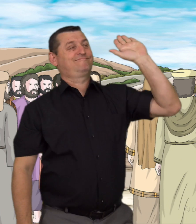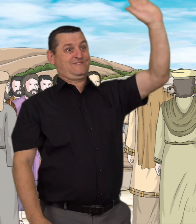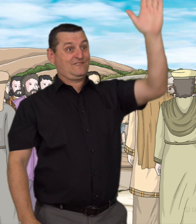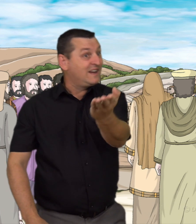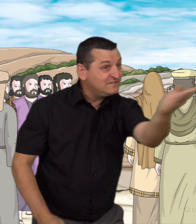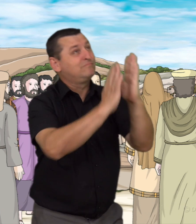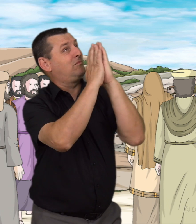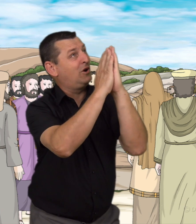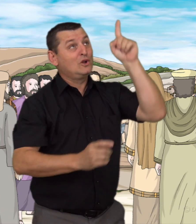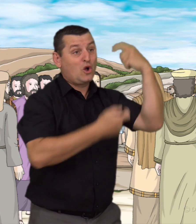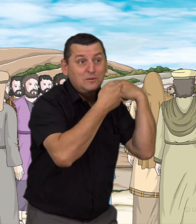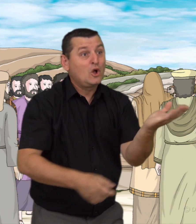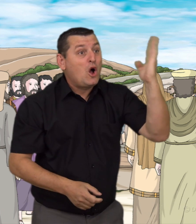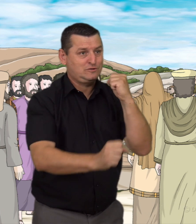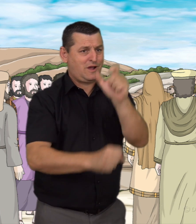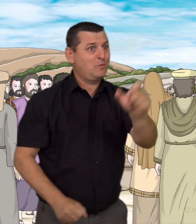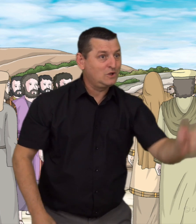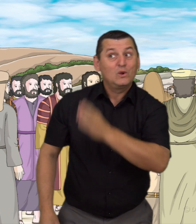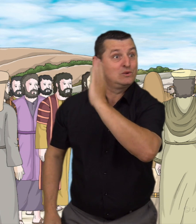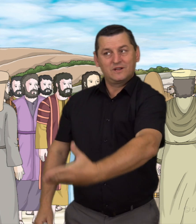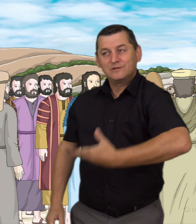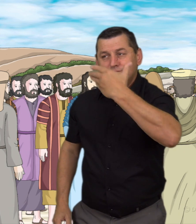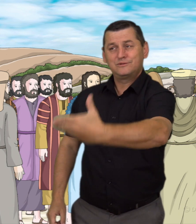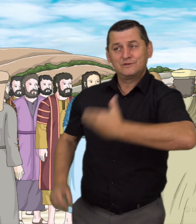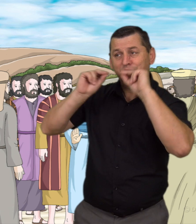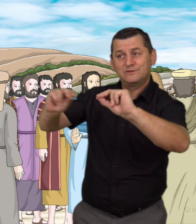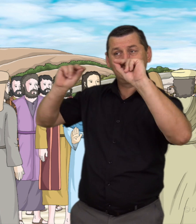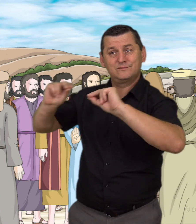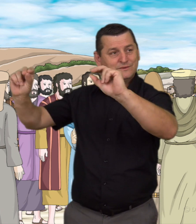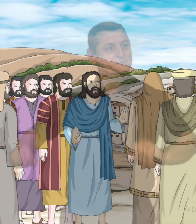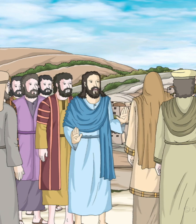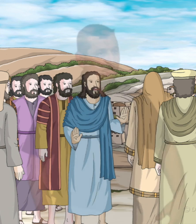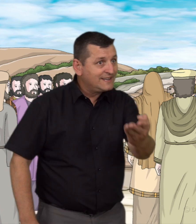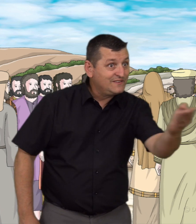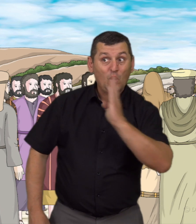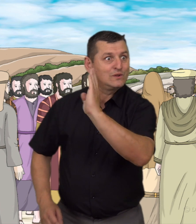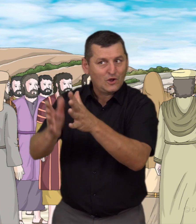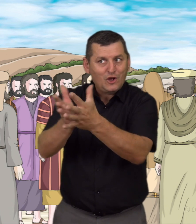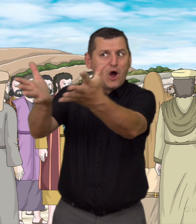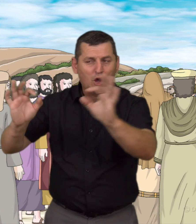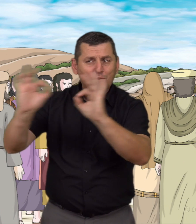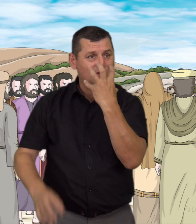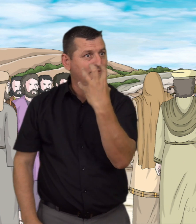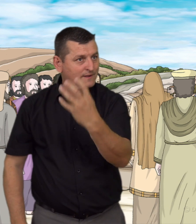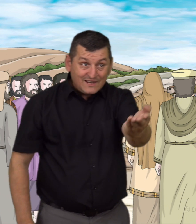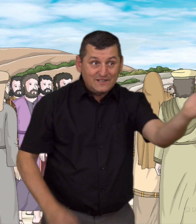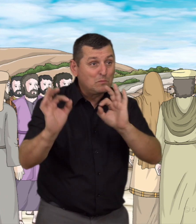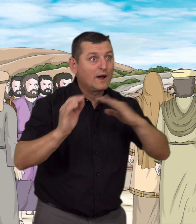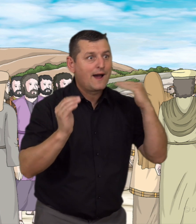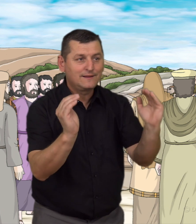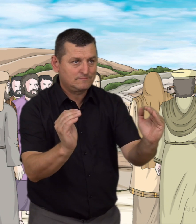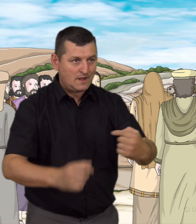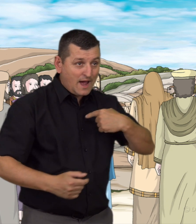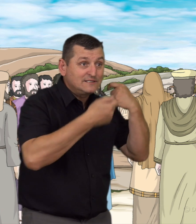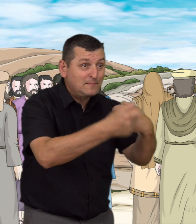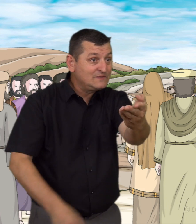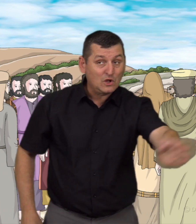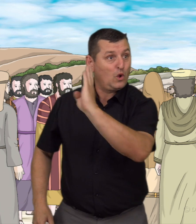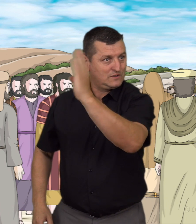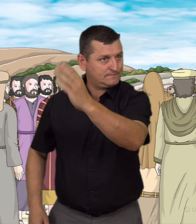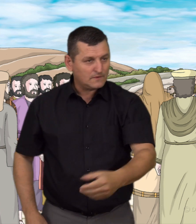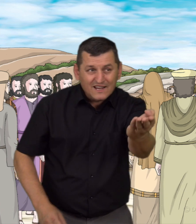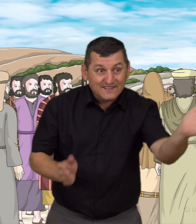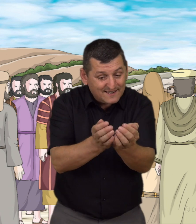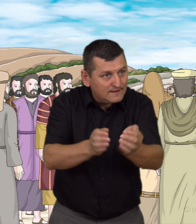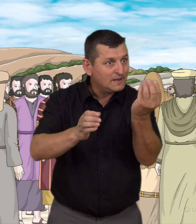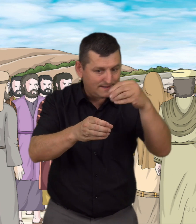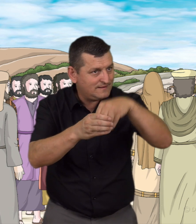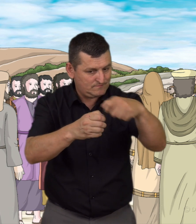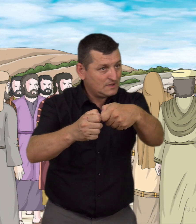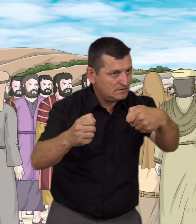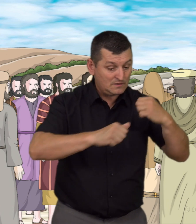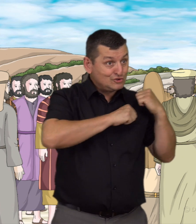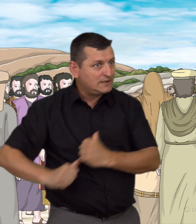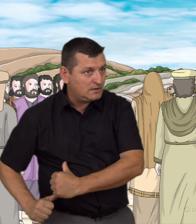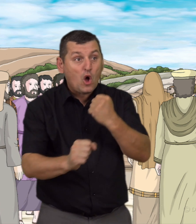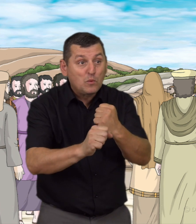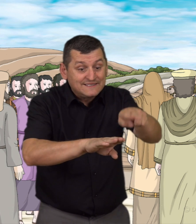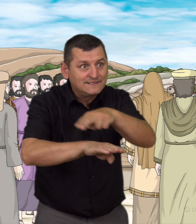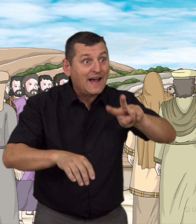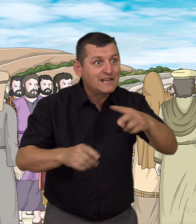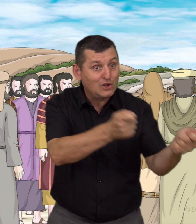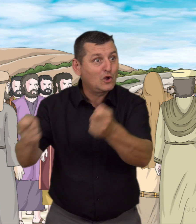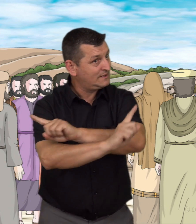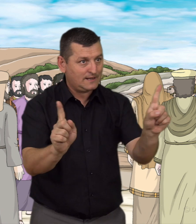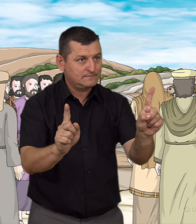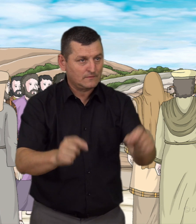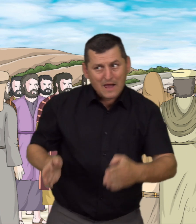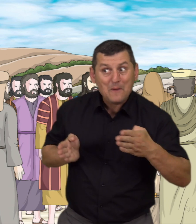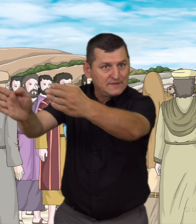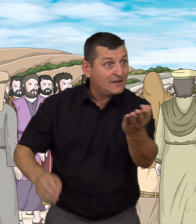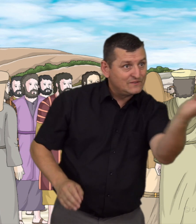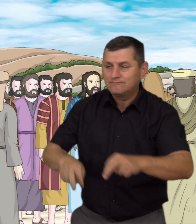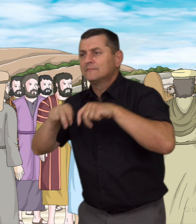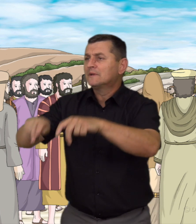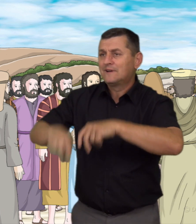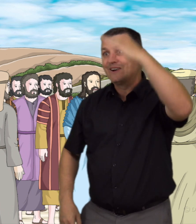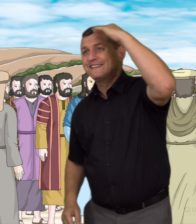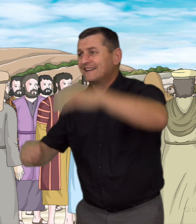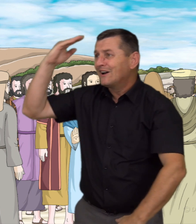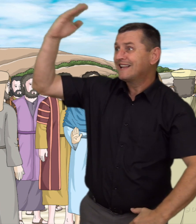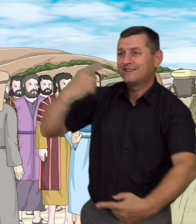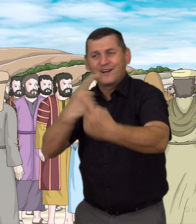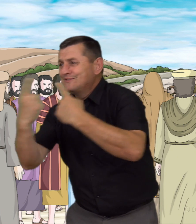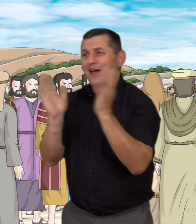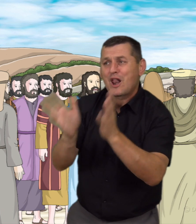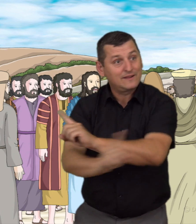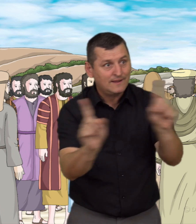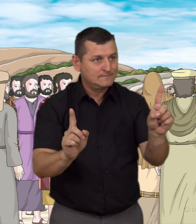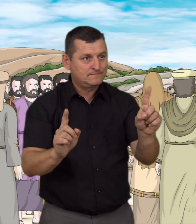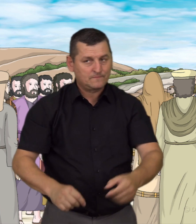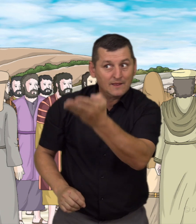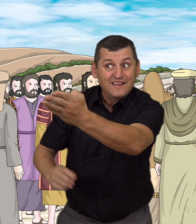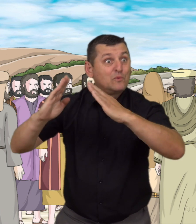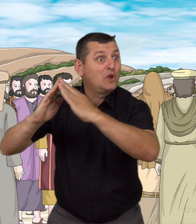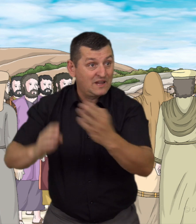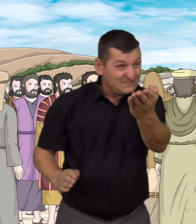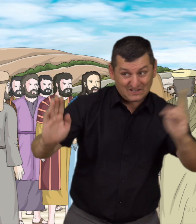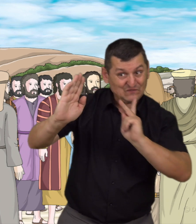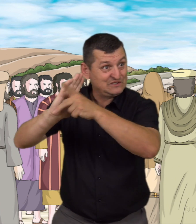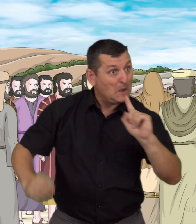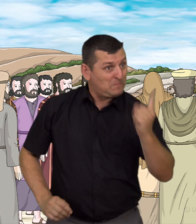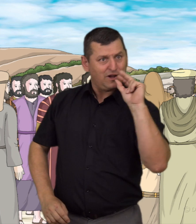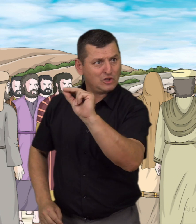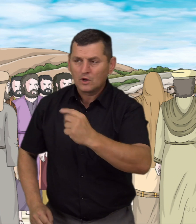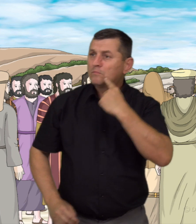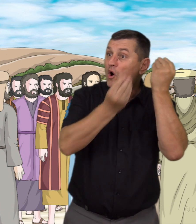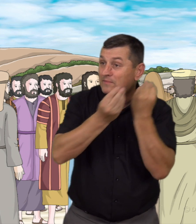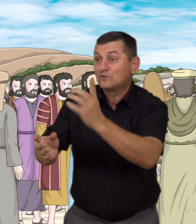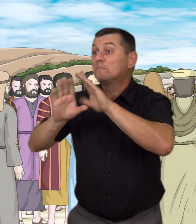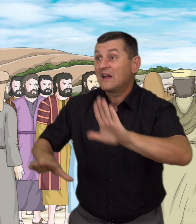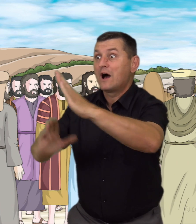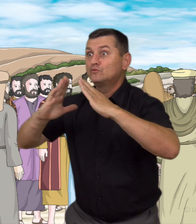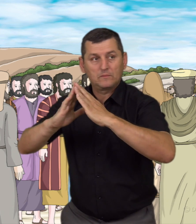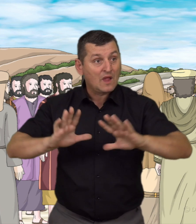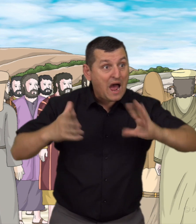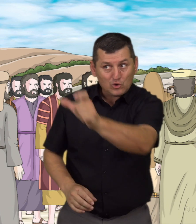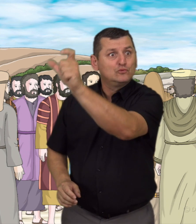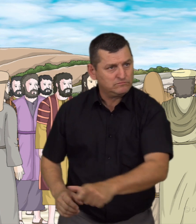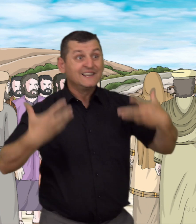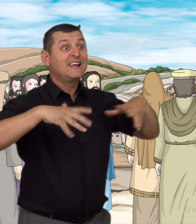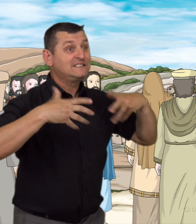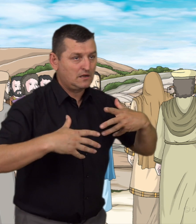Do not greet anyone along the road. Whatever house you enter, begin by saying, ‘Peace to this house.’ If a man of peace is there, your peace will rest on him; if not, it will return to you.